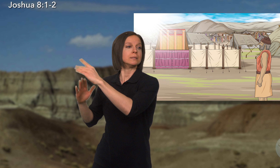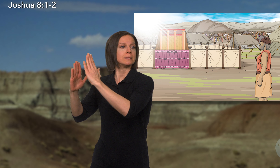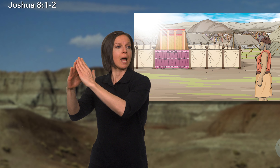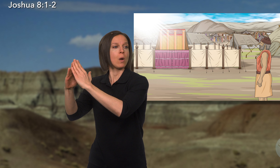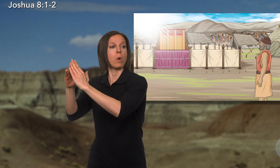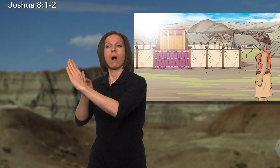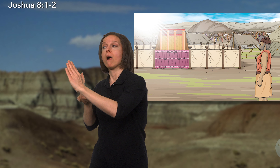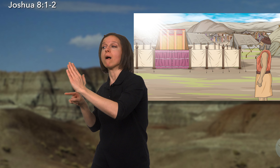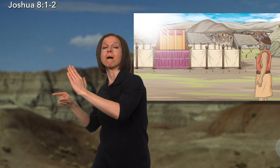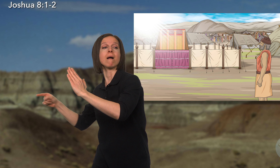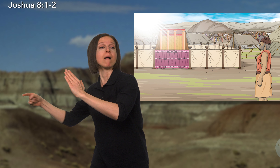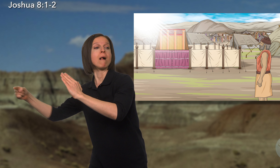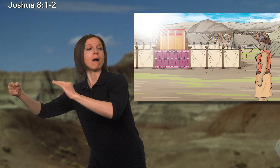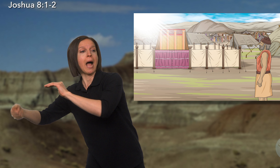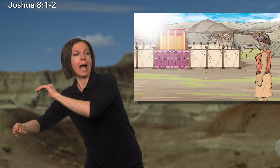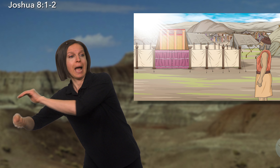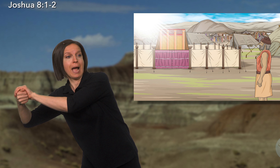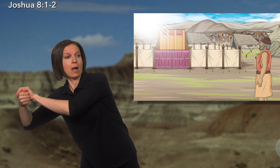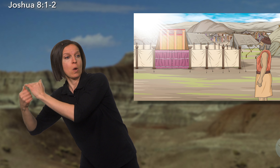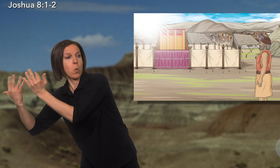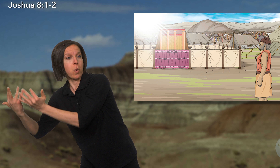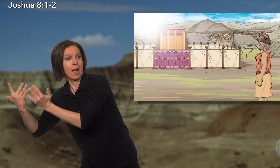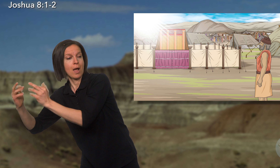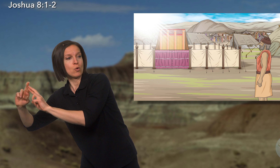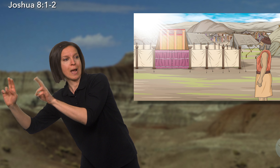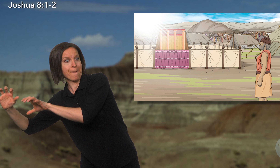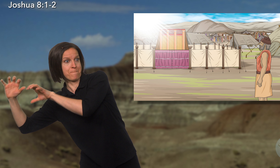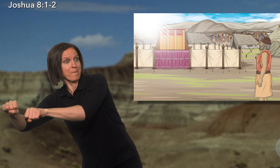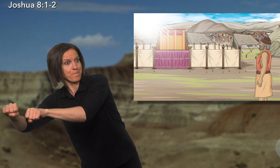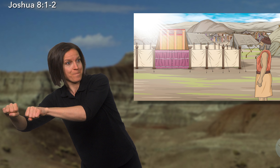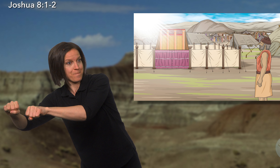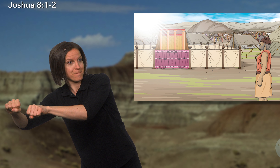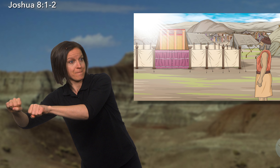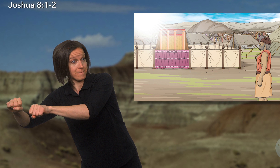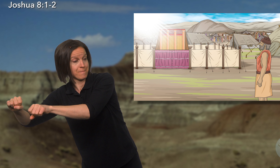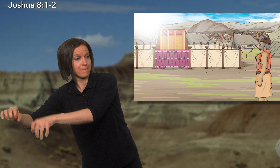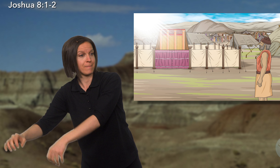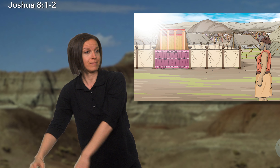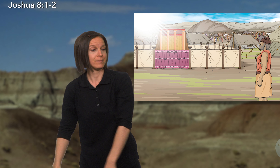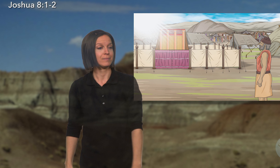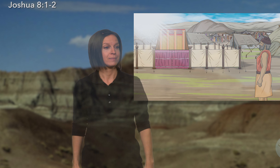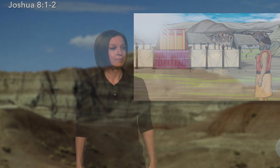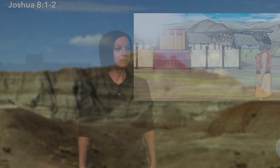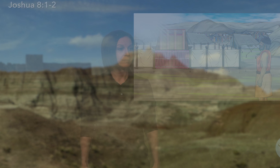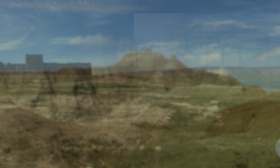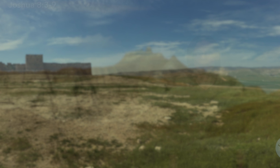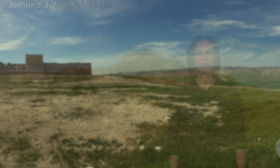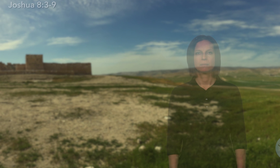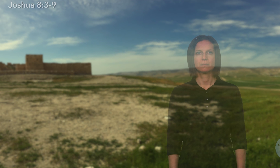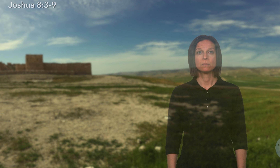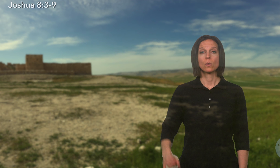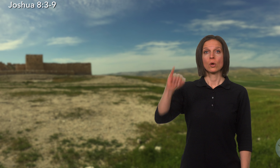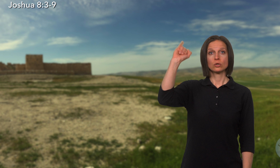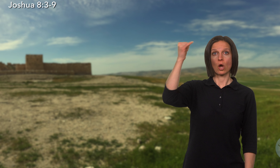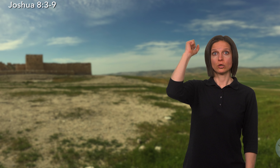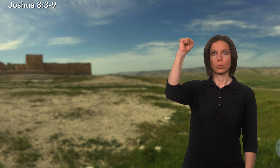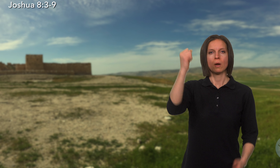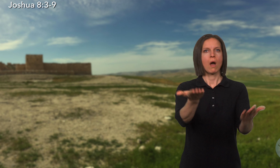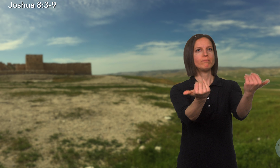Set up an ambush behind the city.”